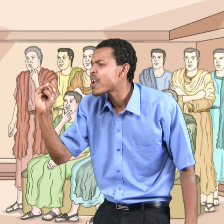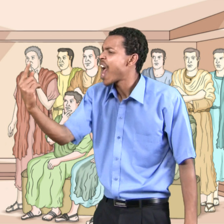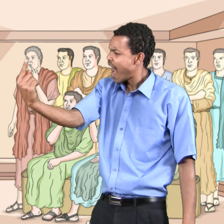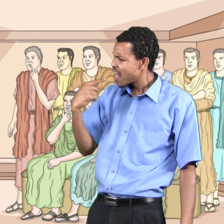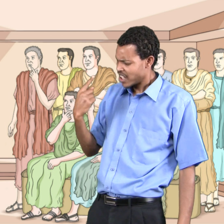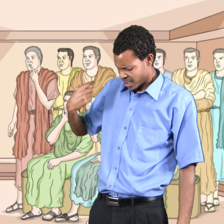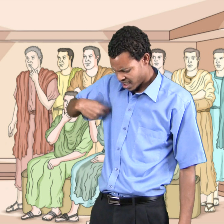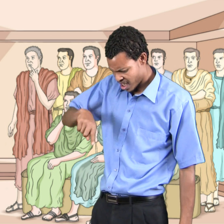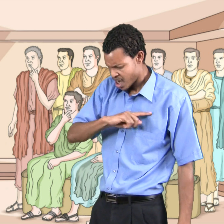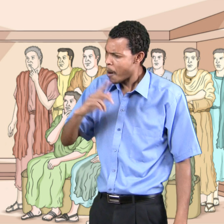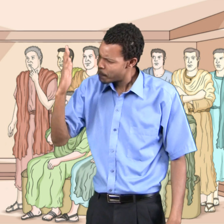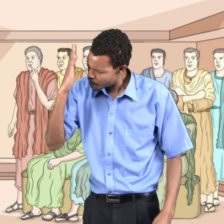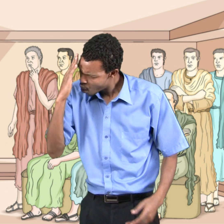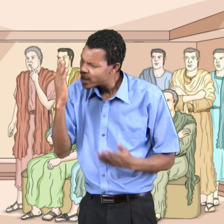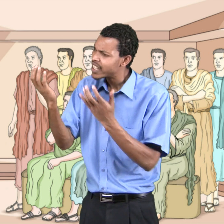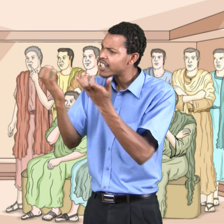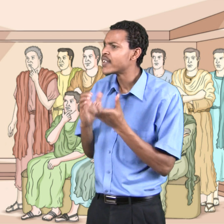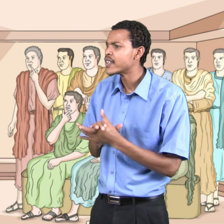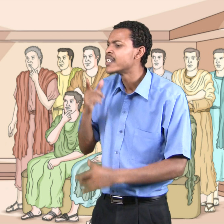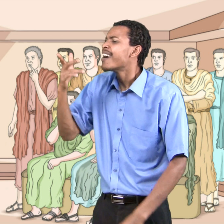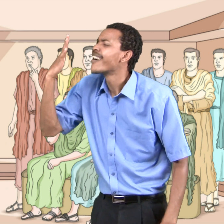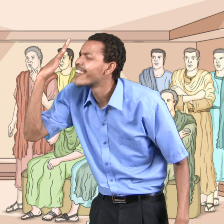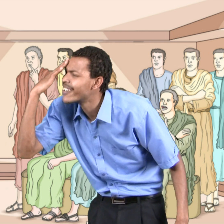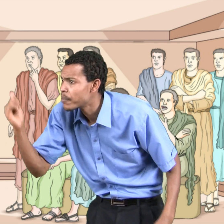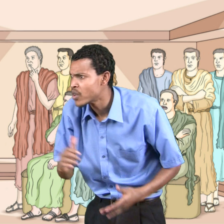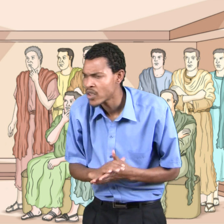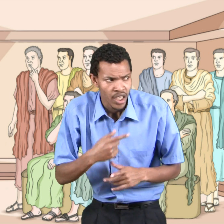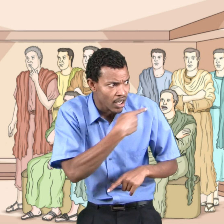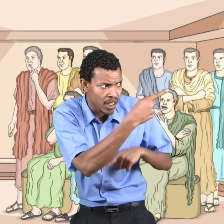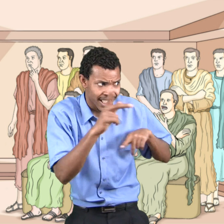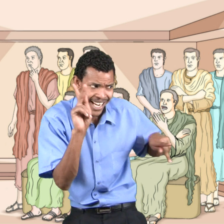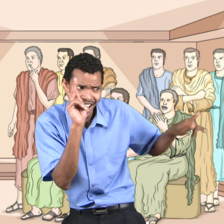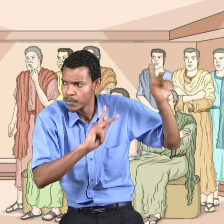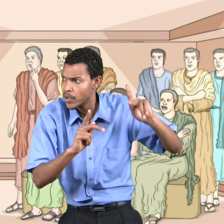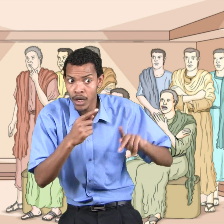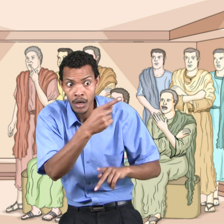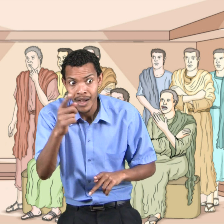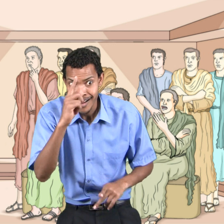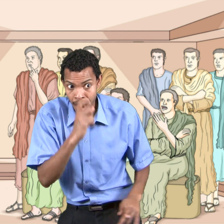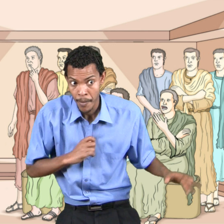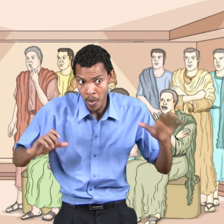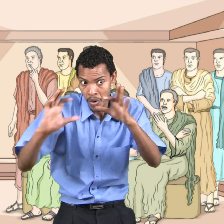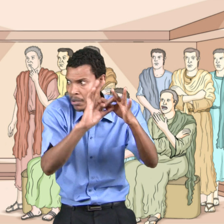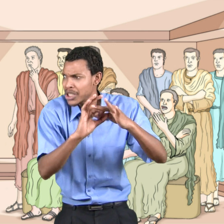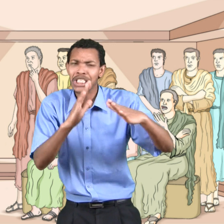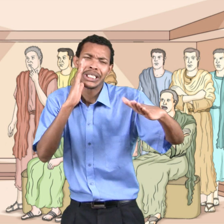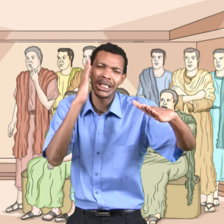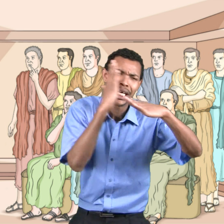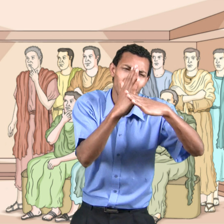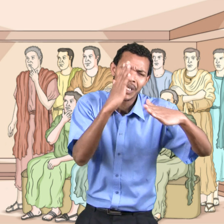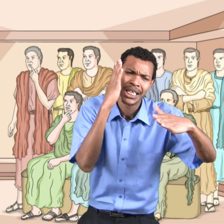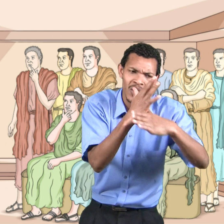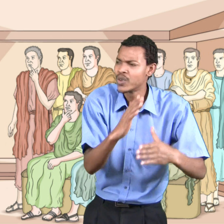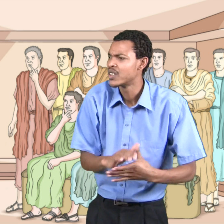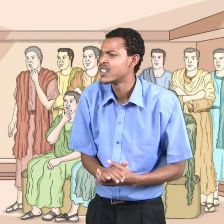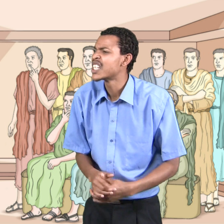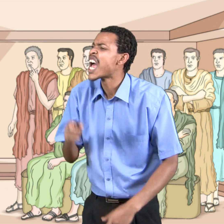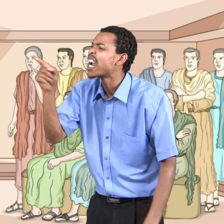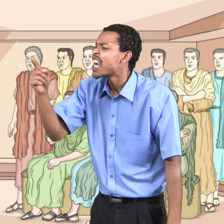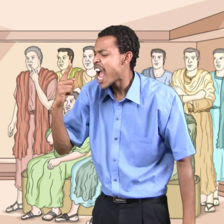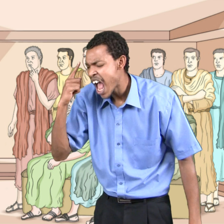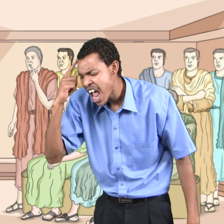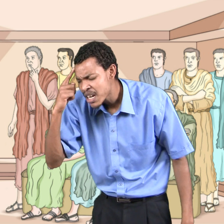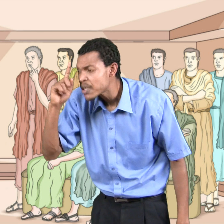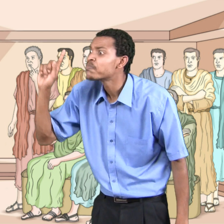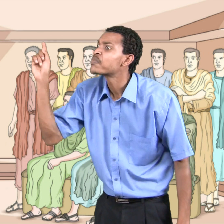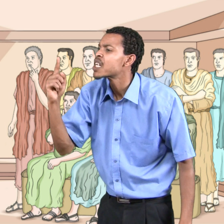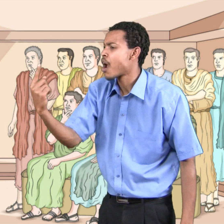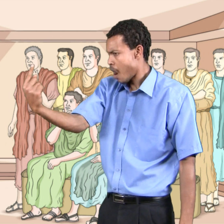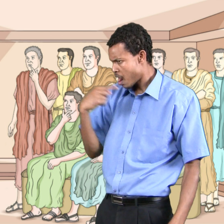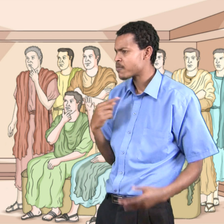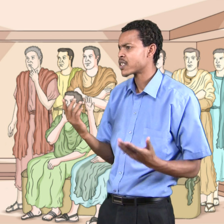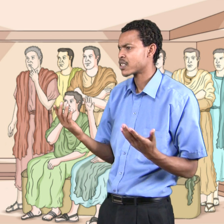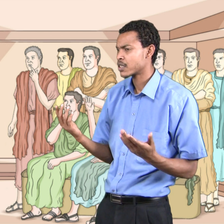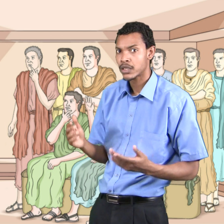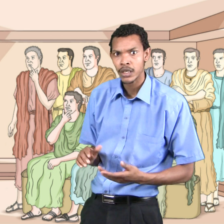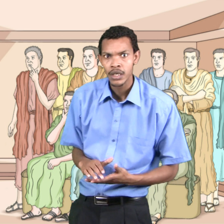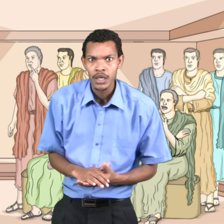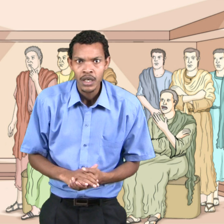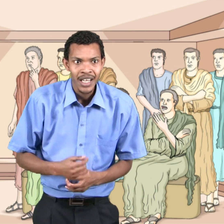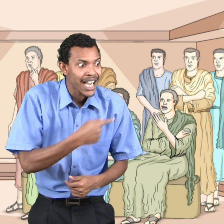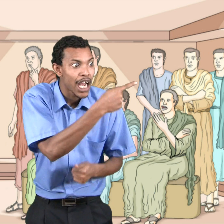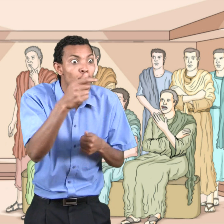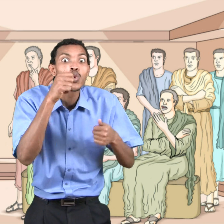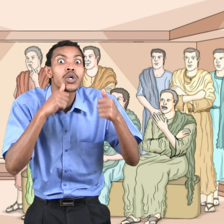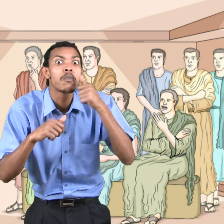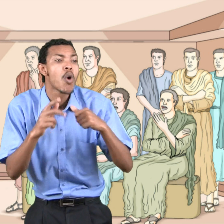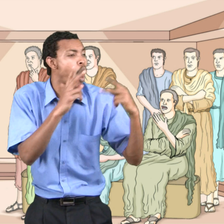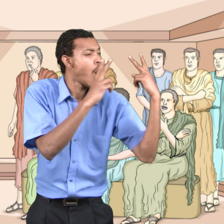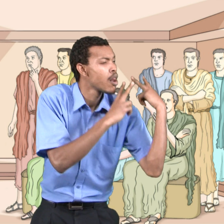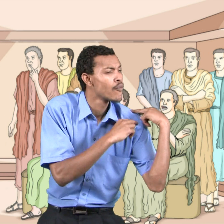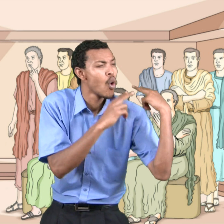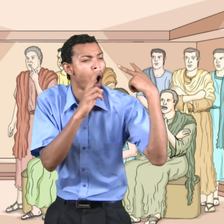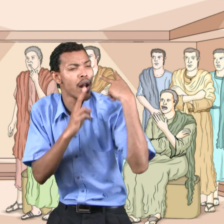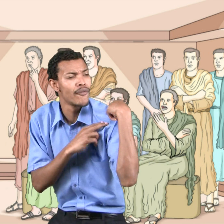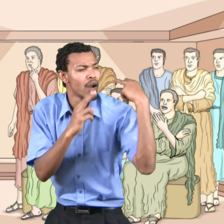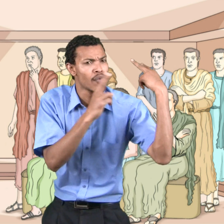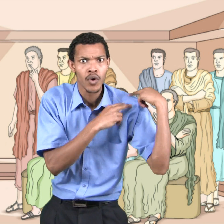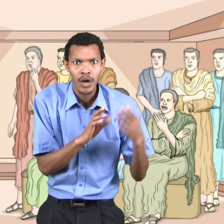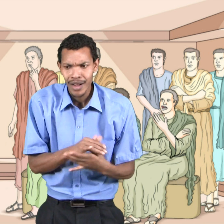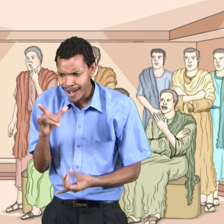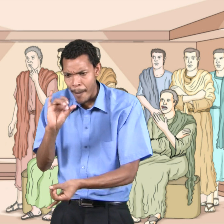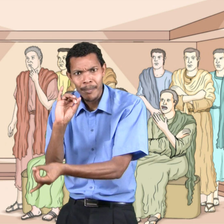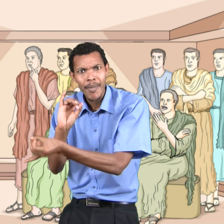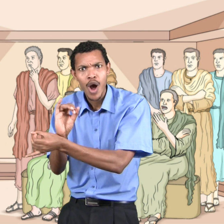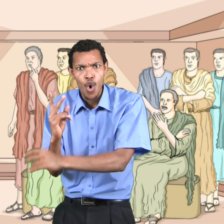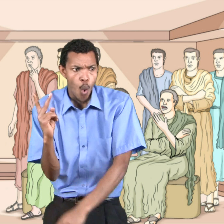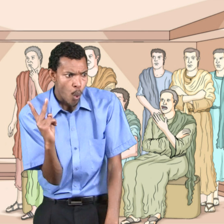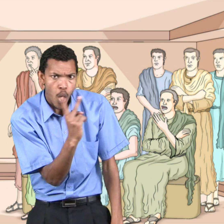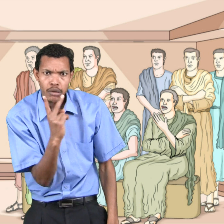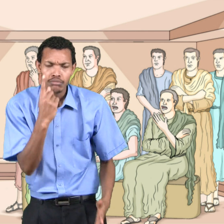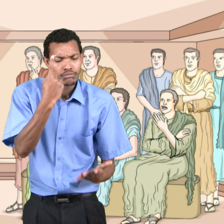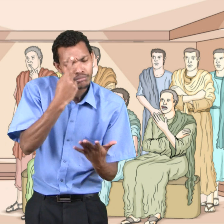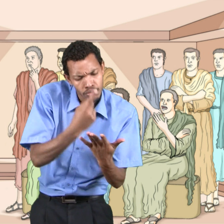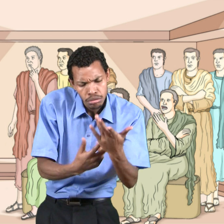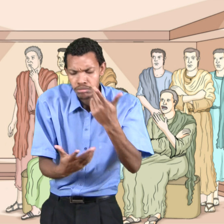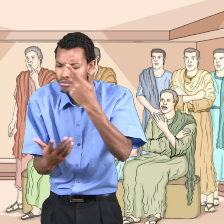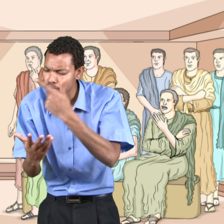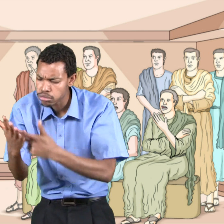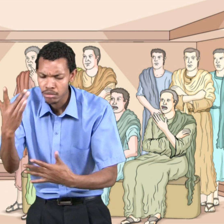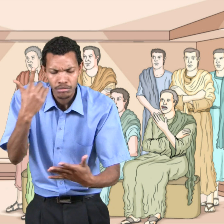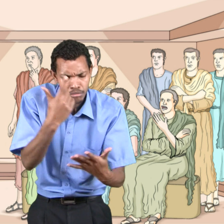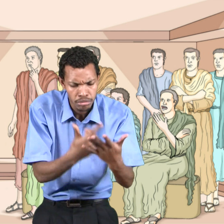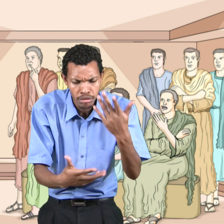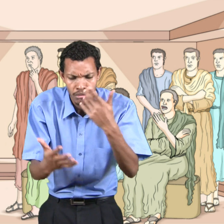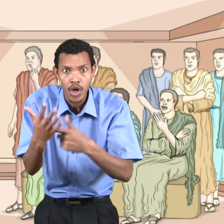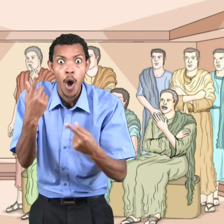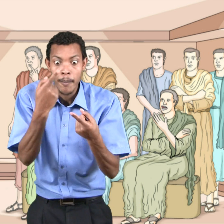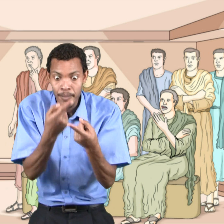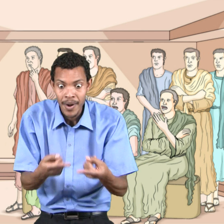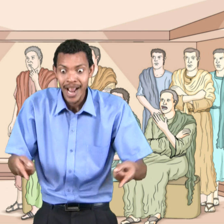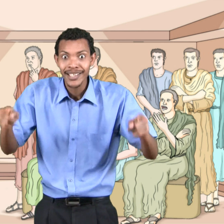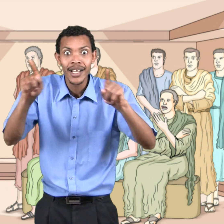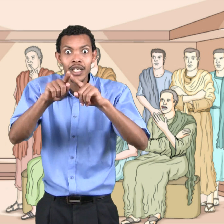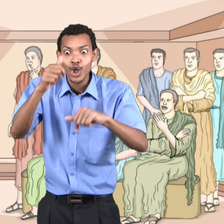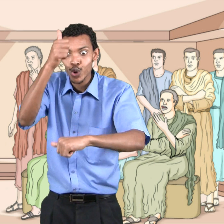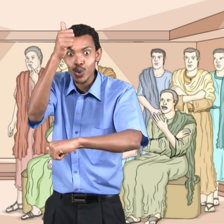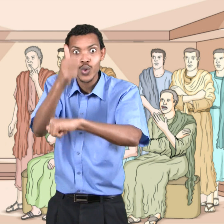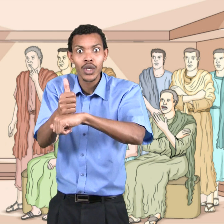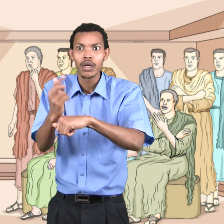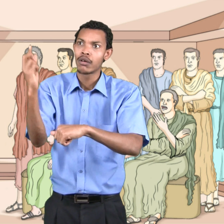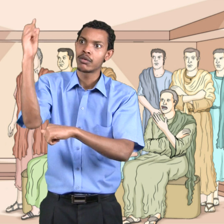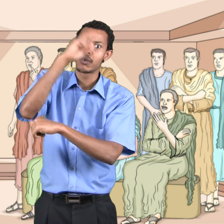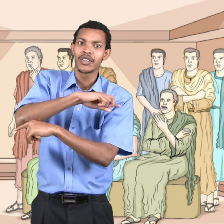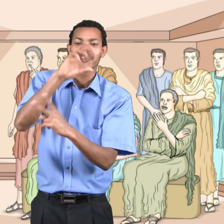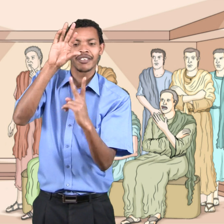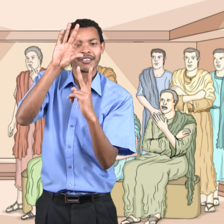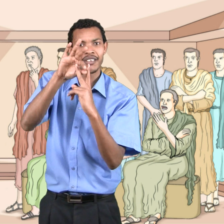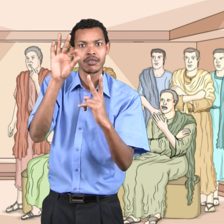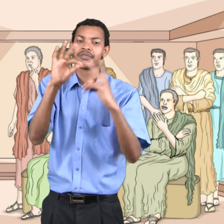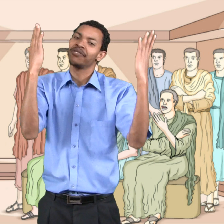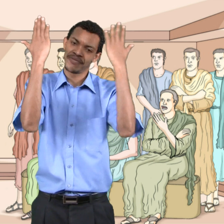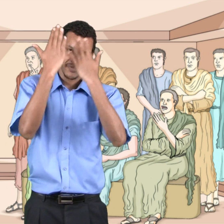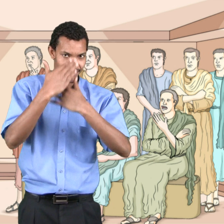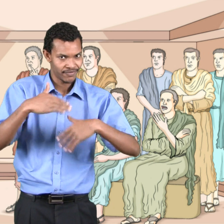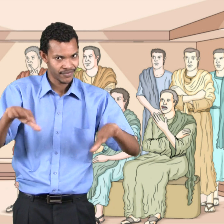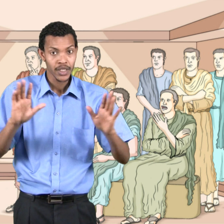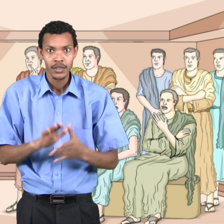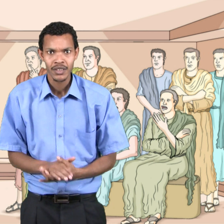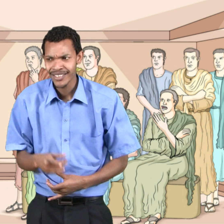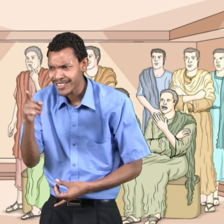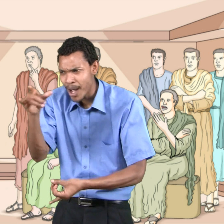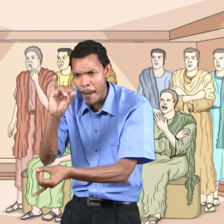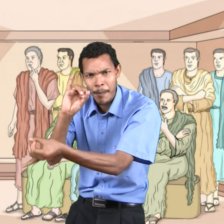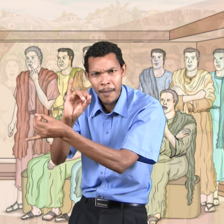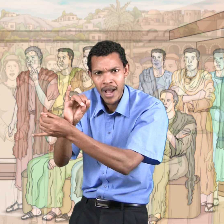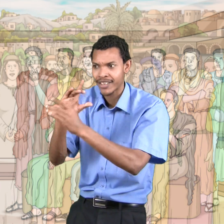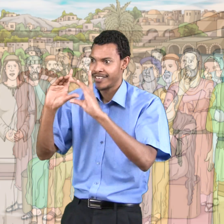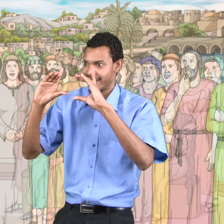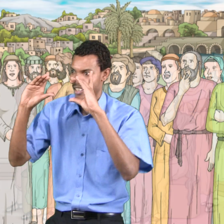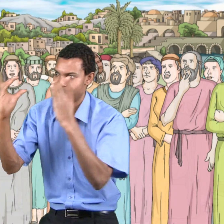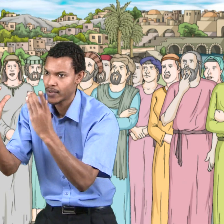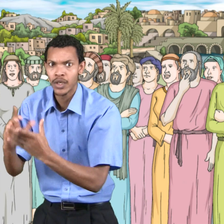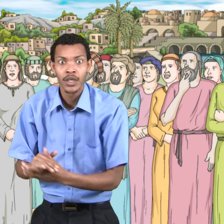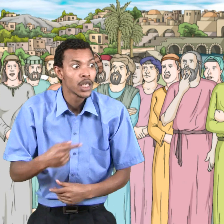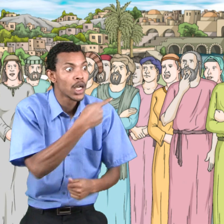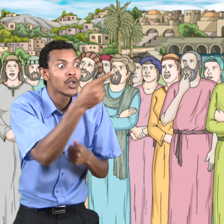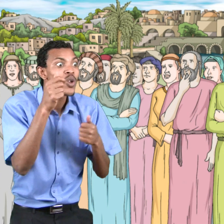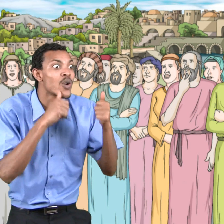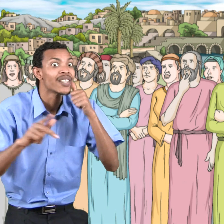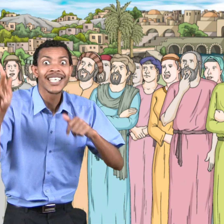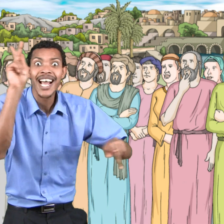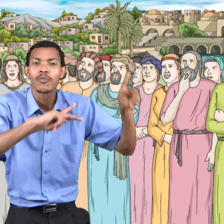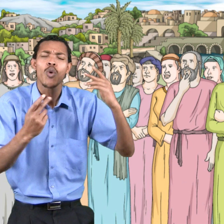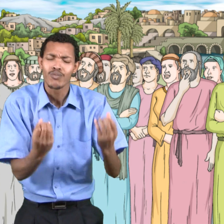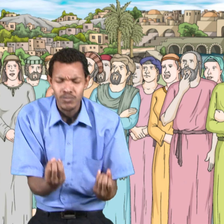But we consider your views worth hearing, because we know that people everywhere are speaking against this sect.”